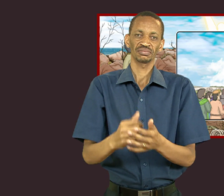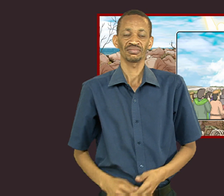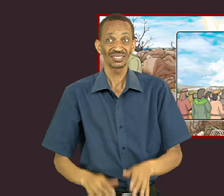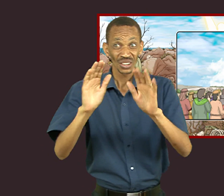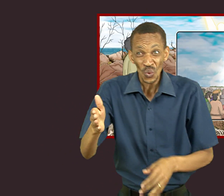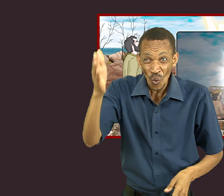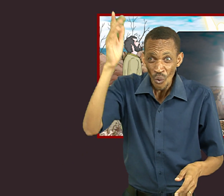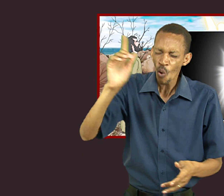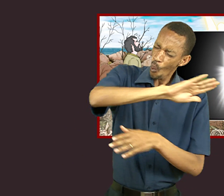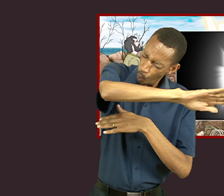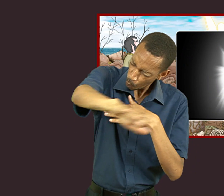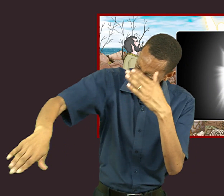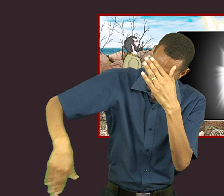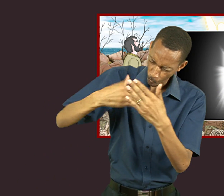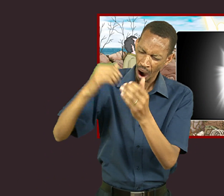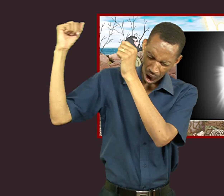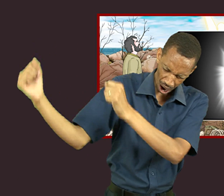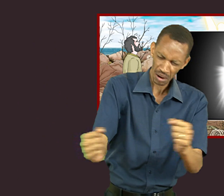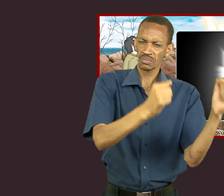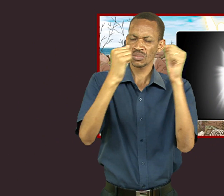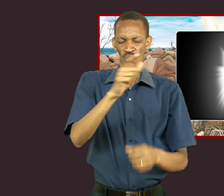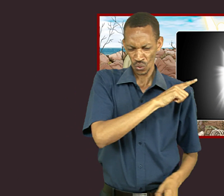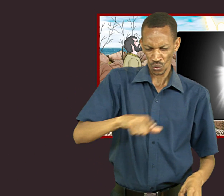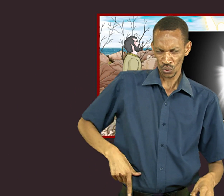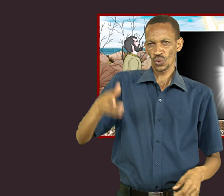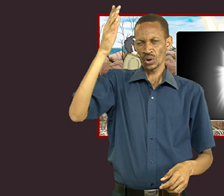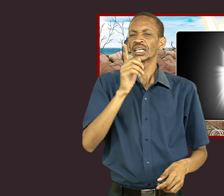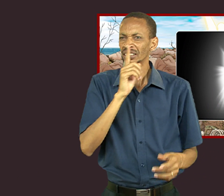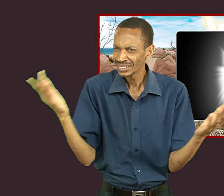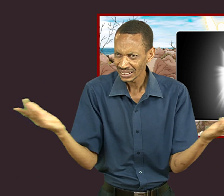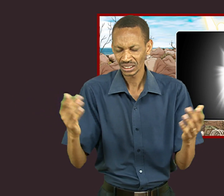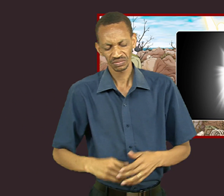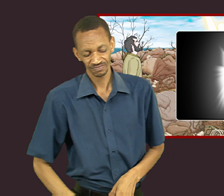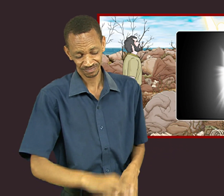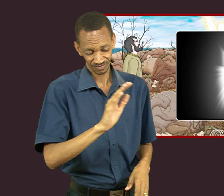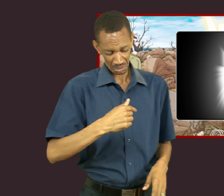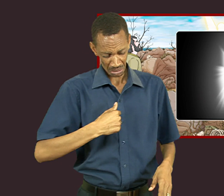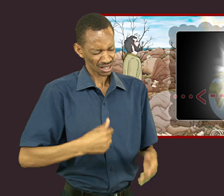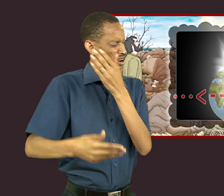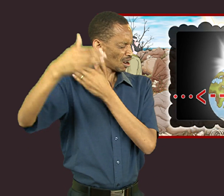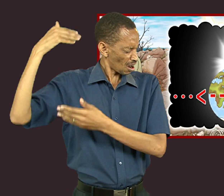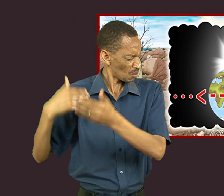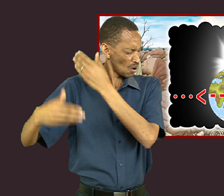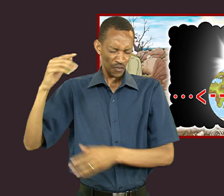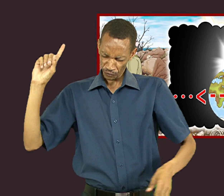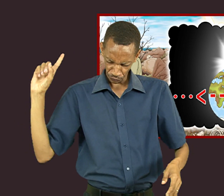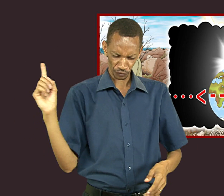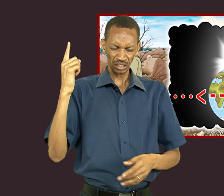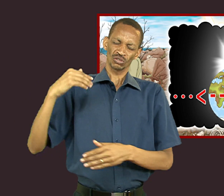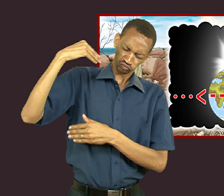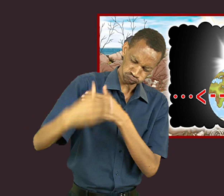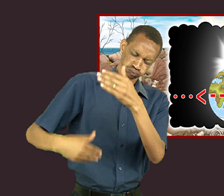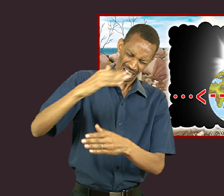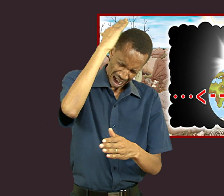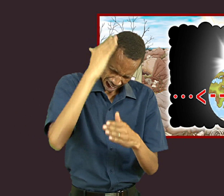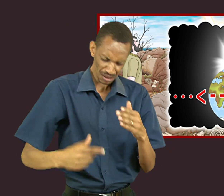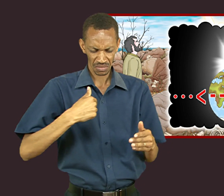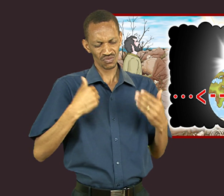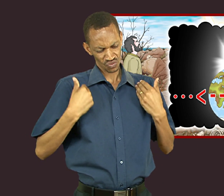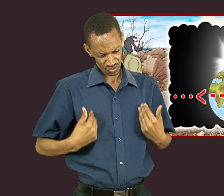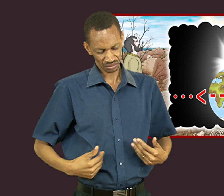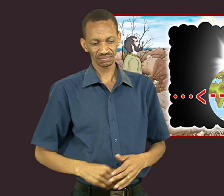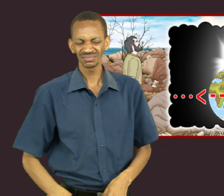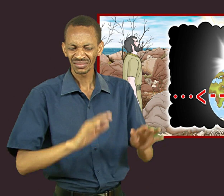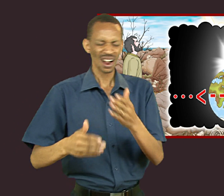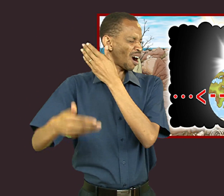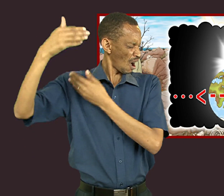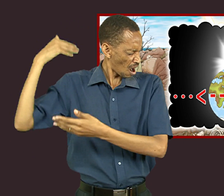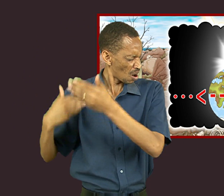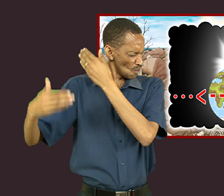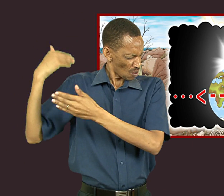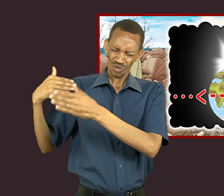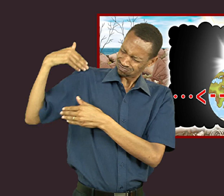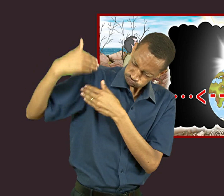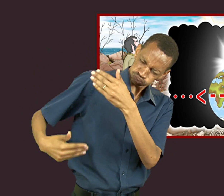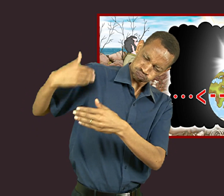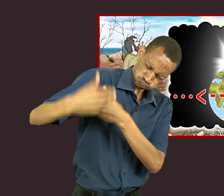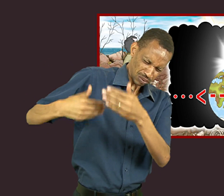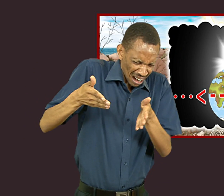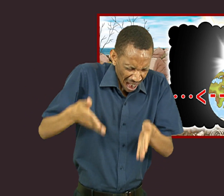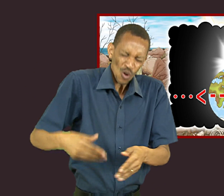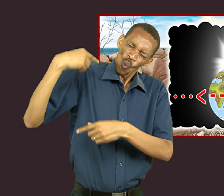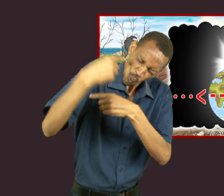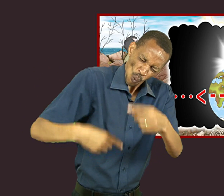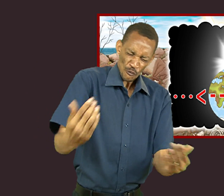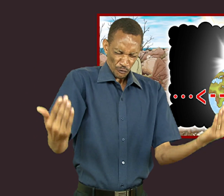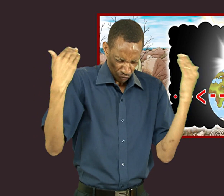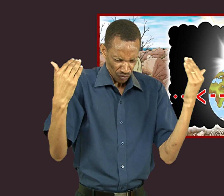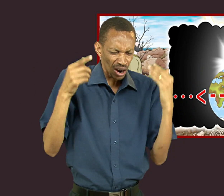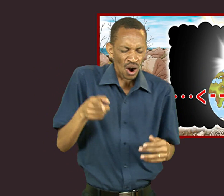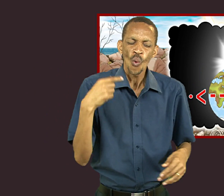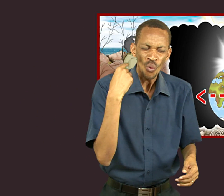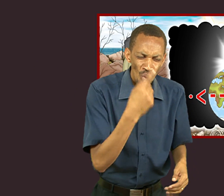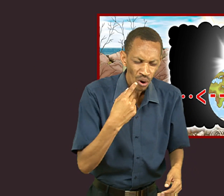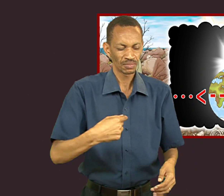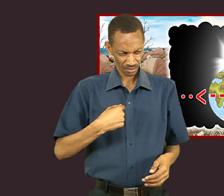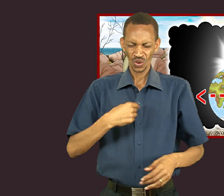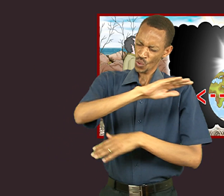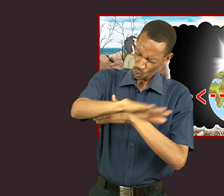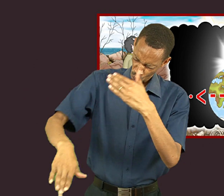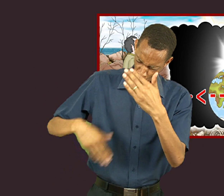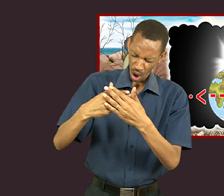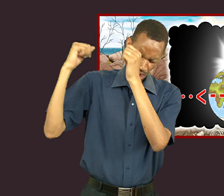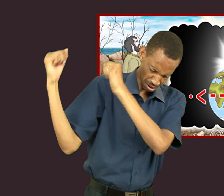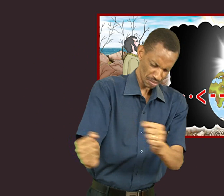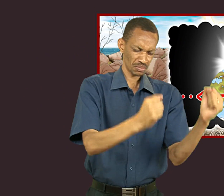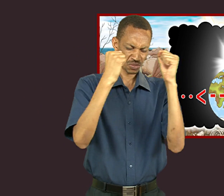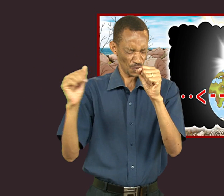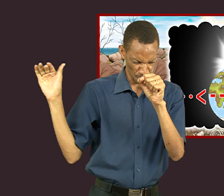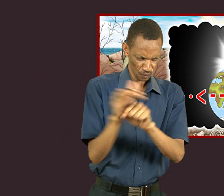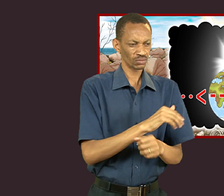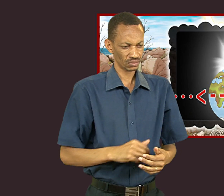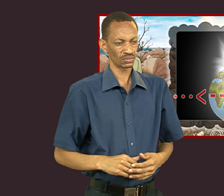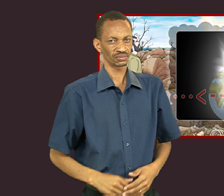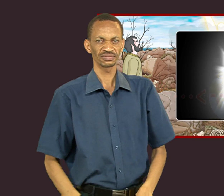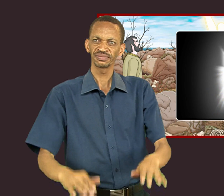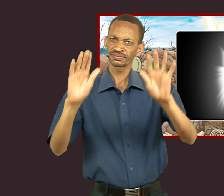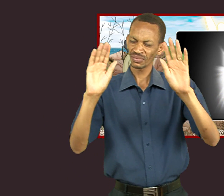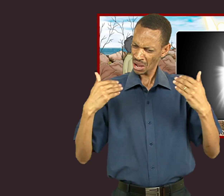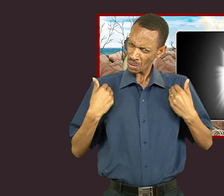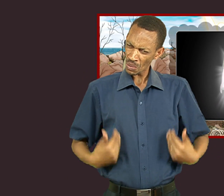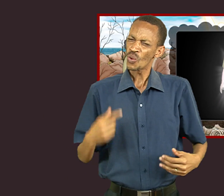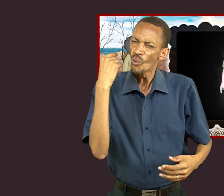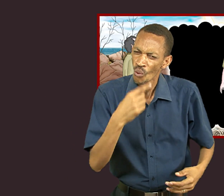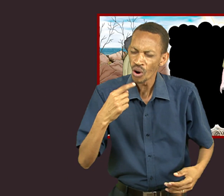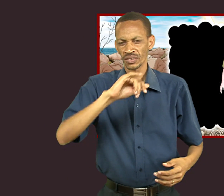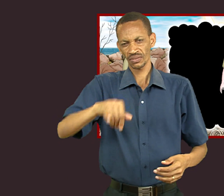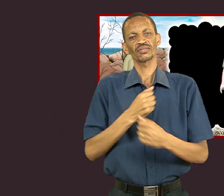“I am the Alpha and the Omega,” says the Lord God, who is and was and is to come—the Almighty.